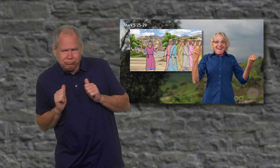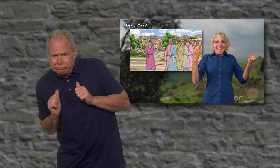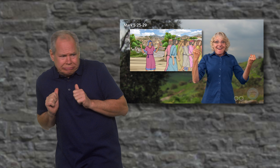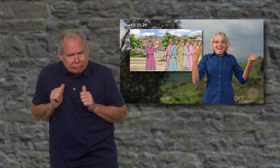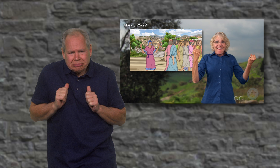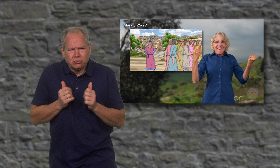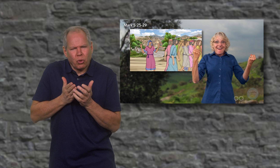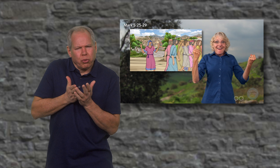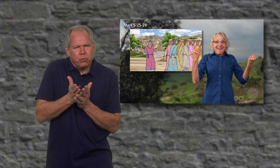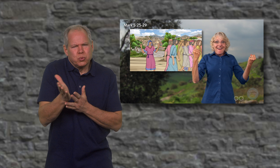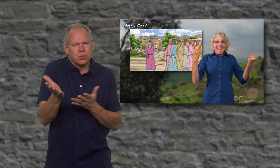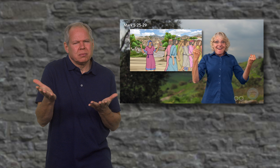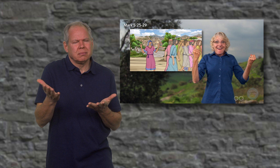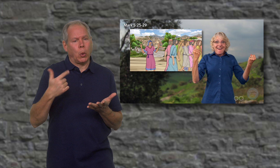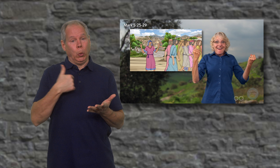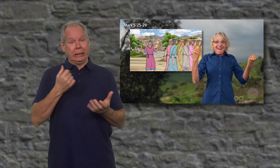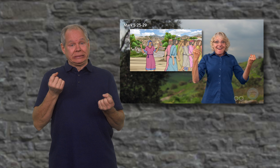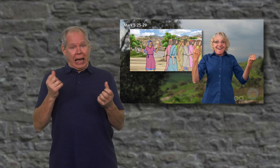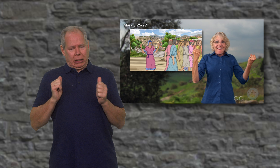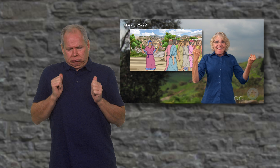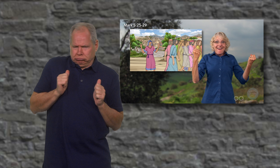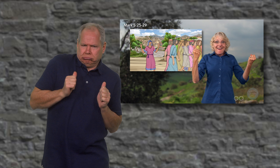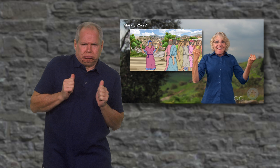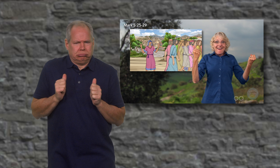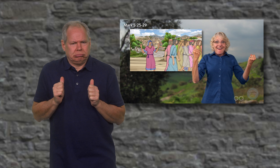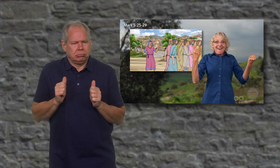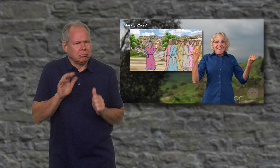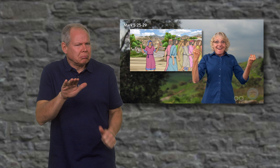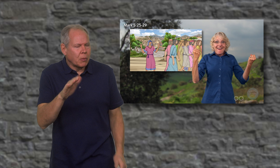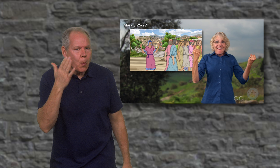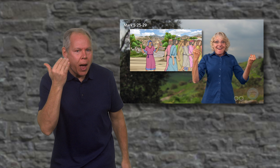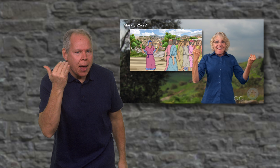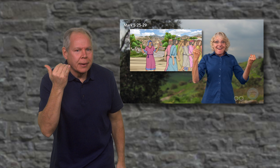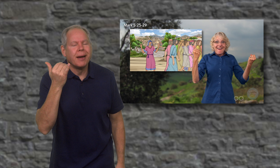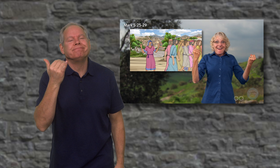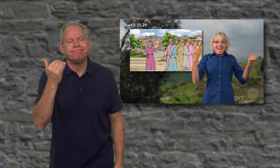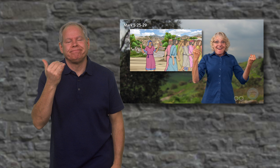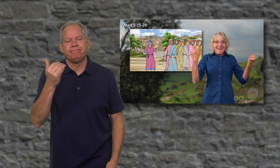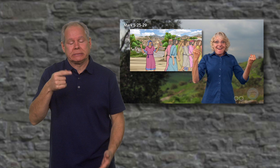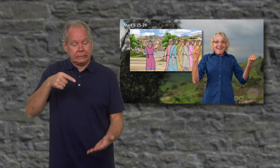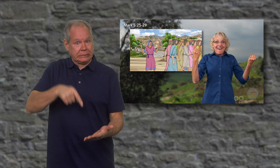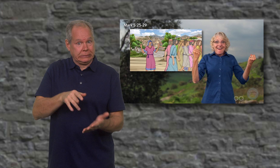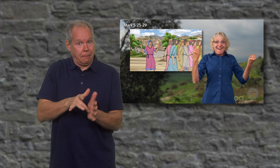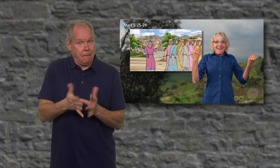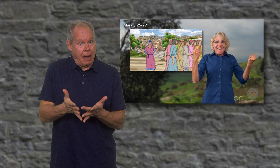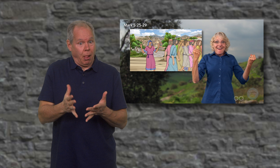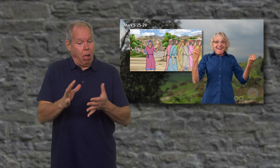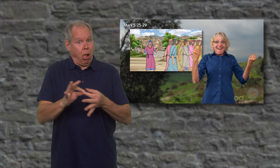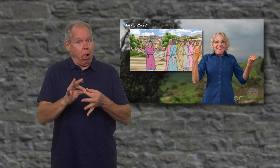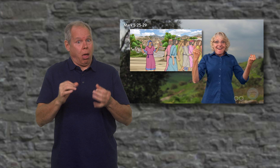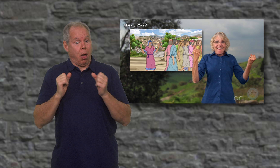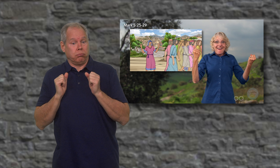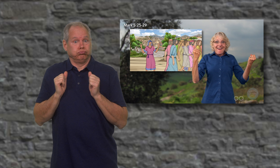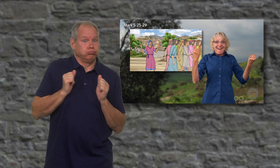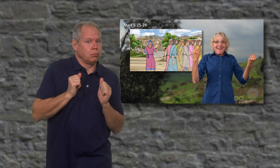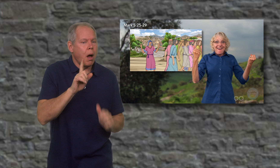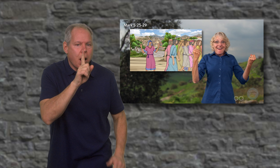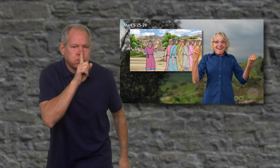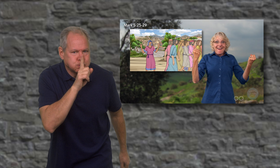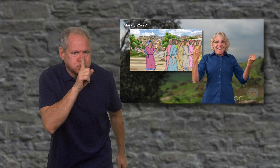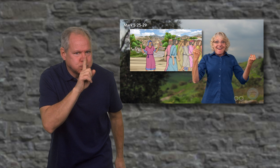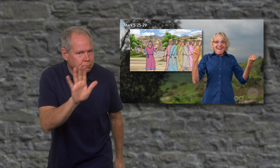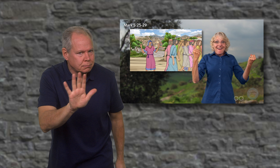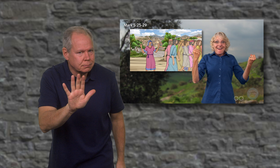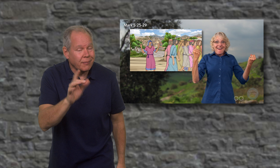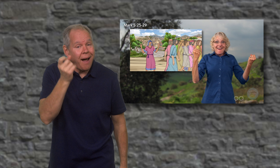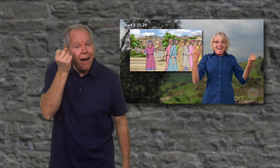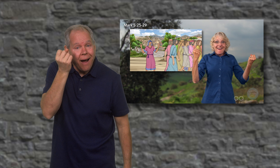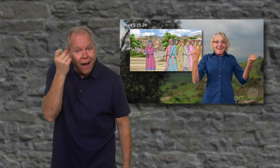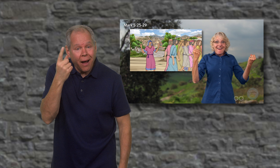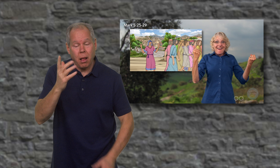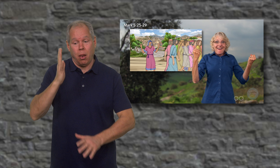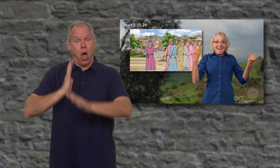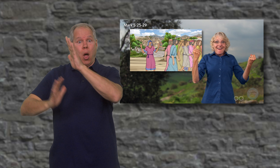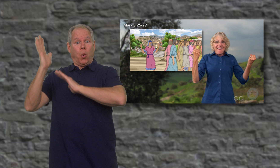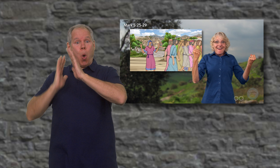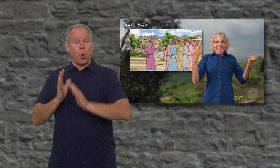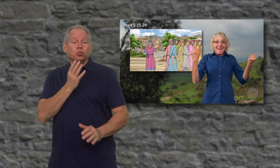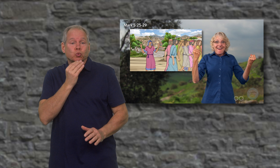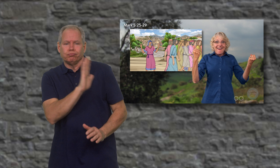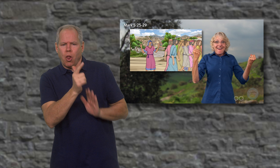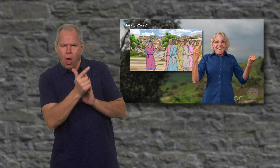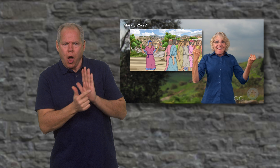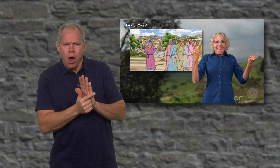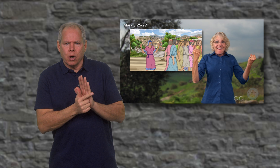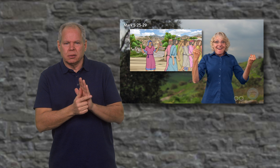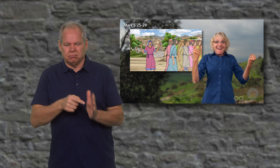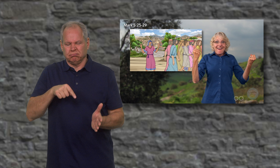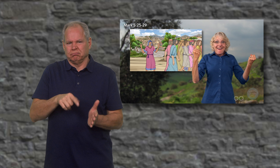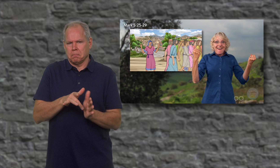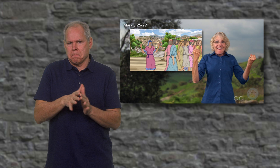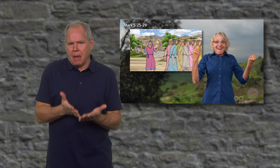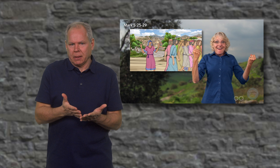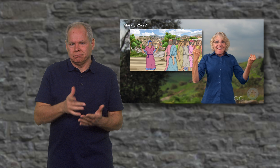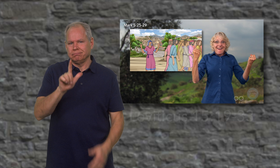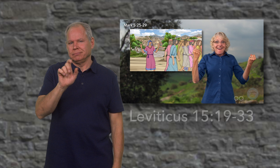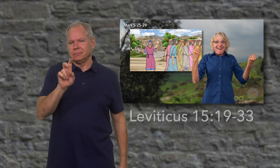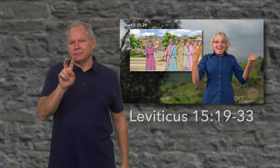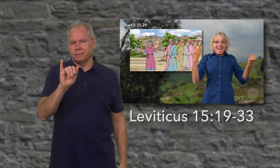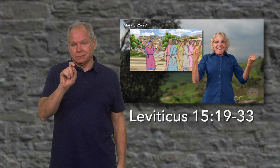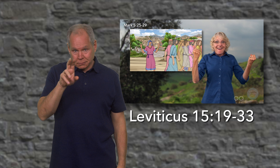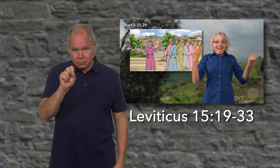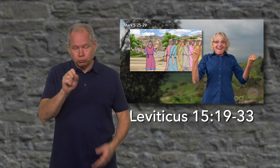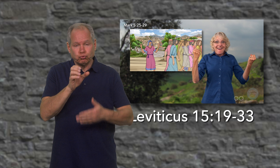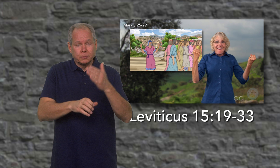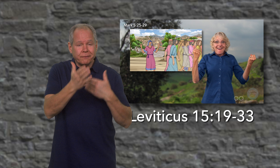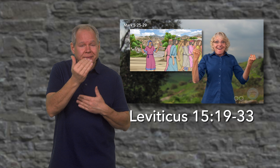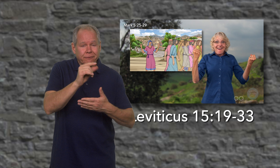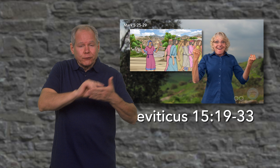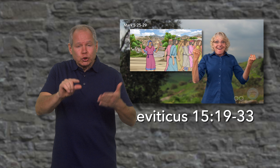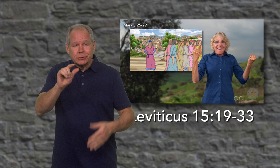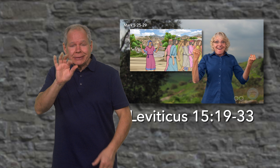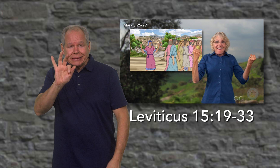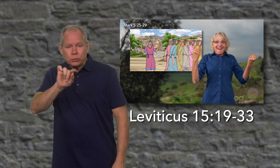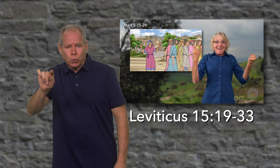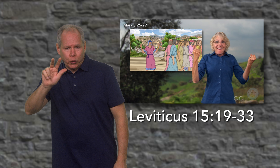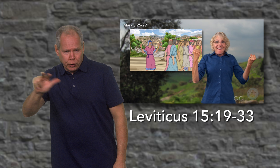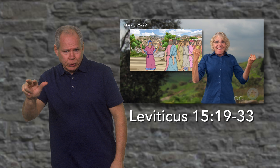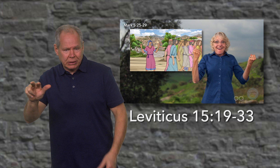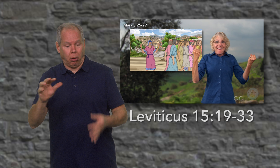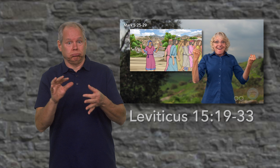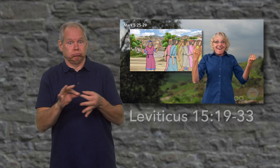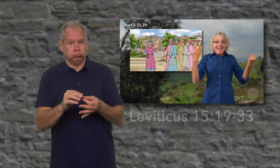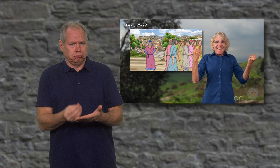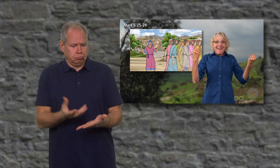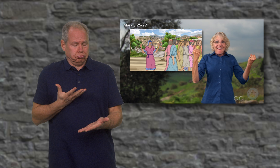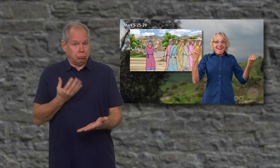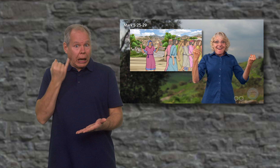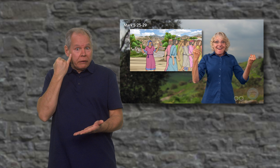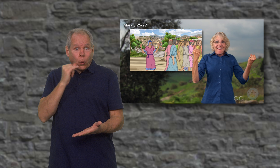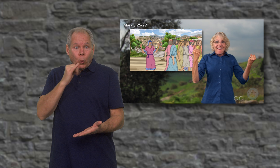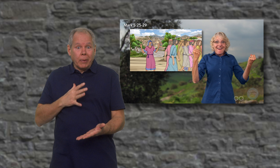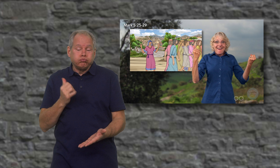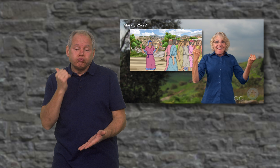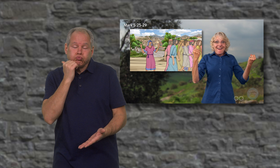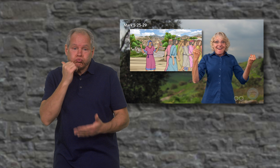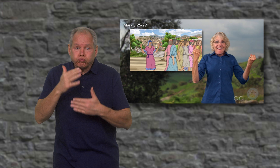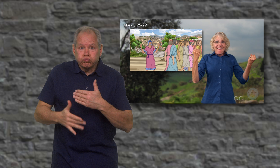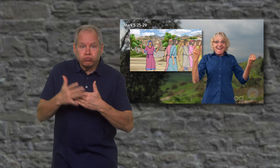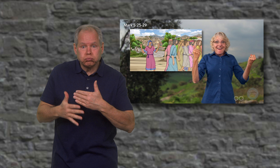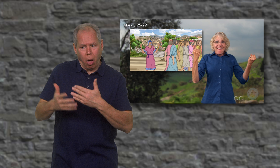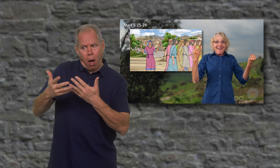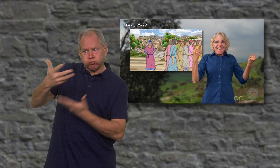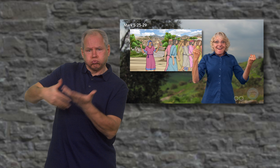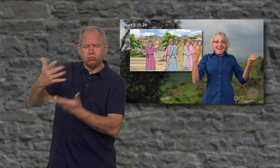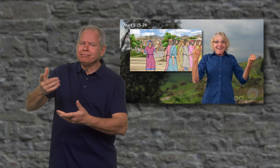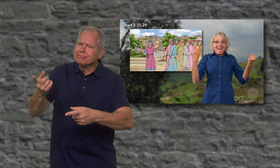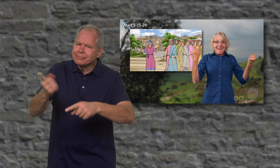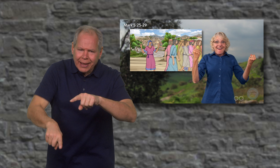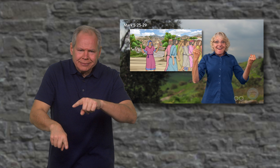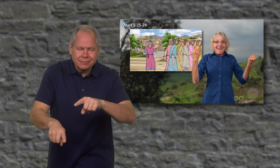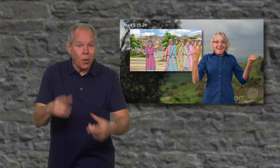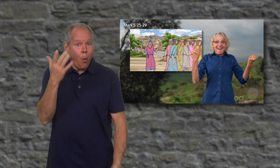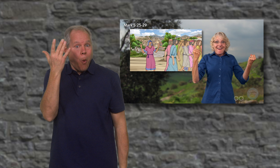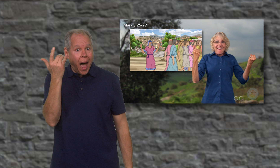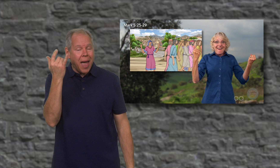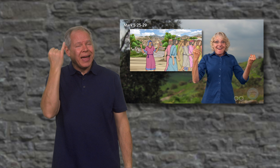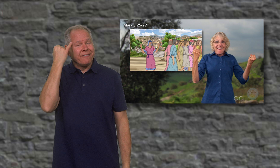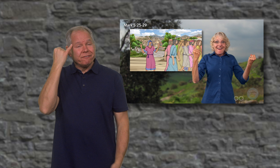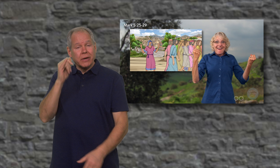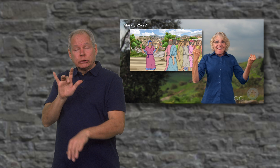For she kept saying, “If only I touch His garments, I will be healed.”